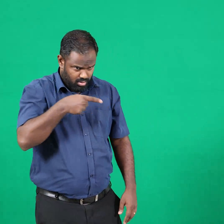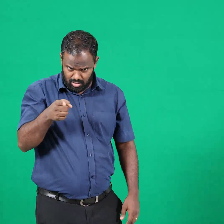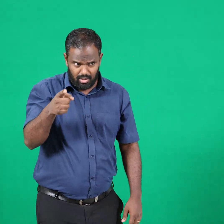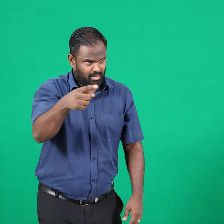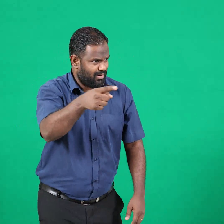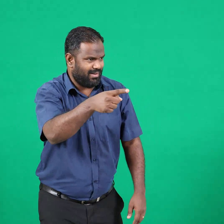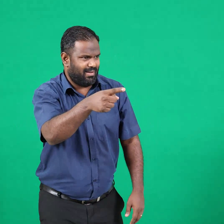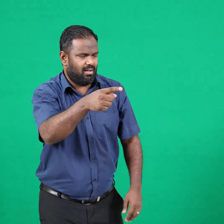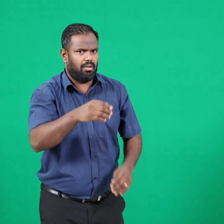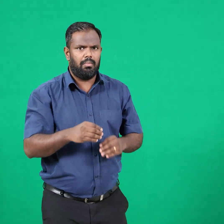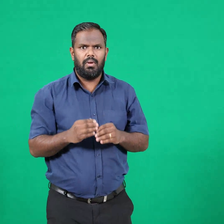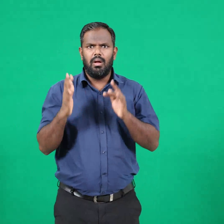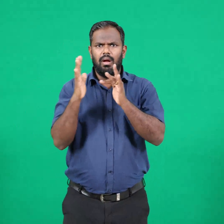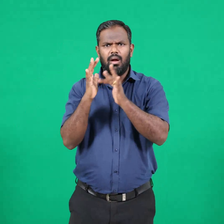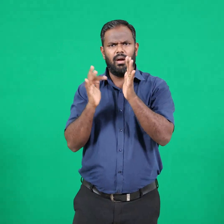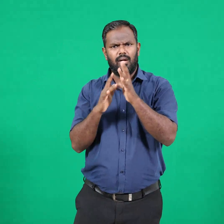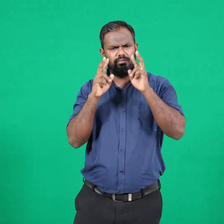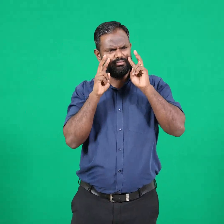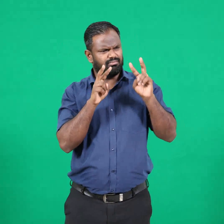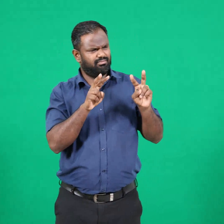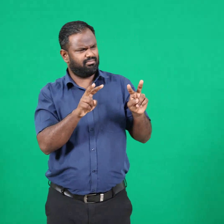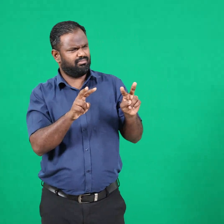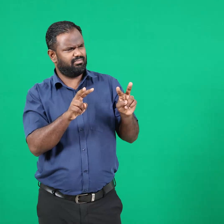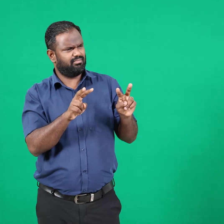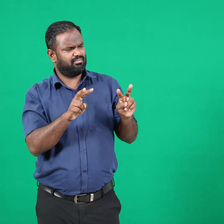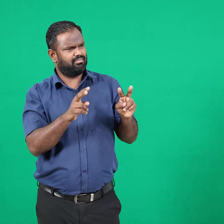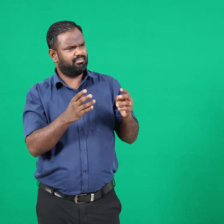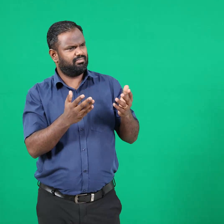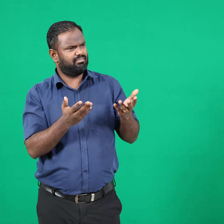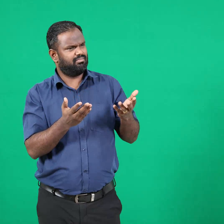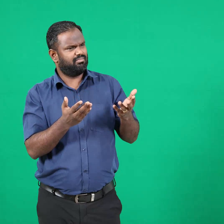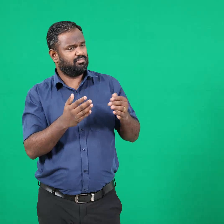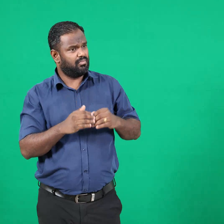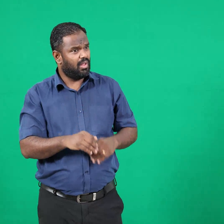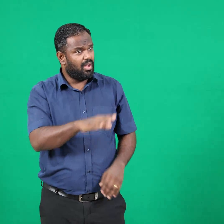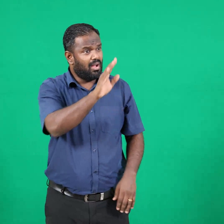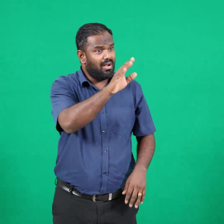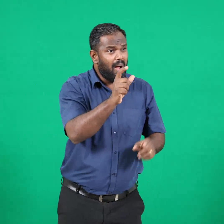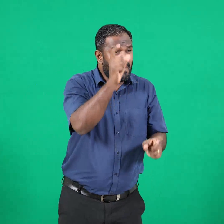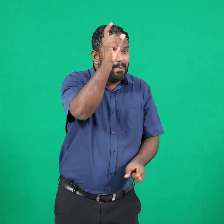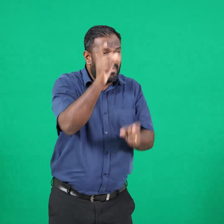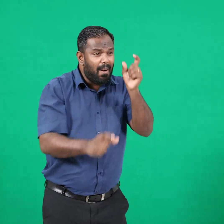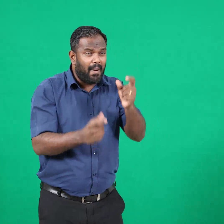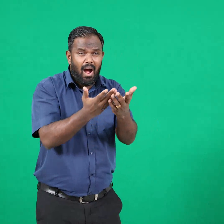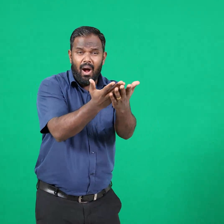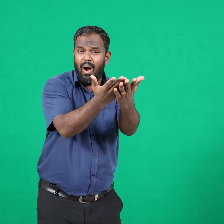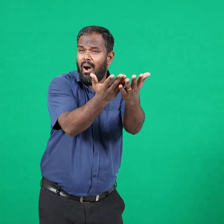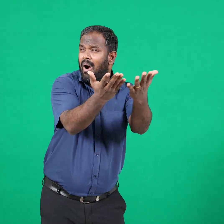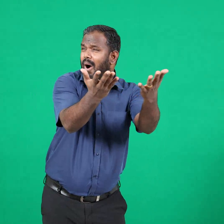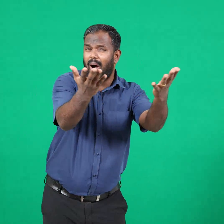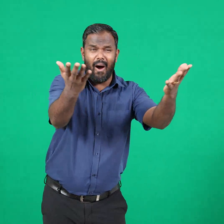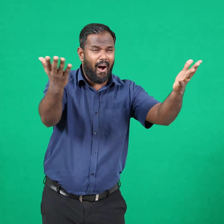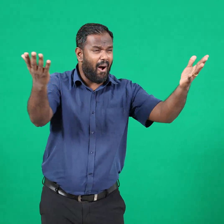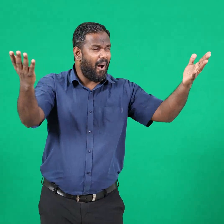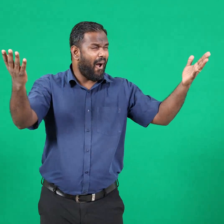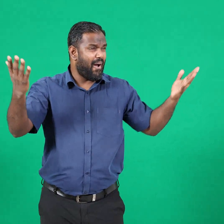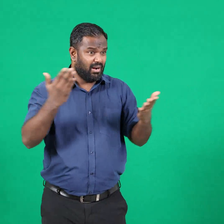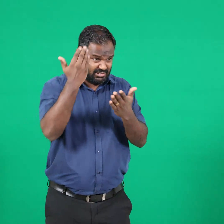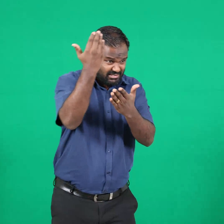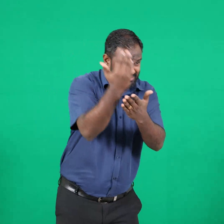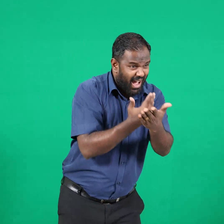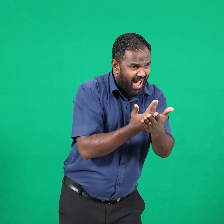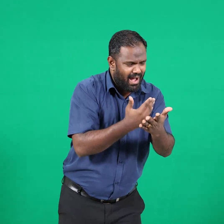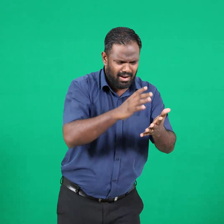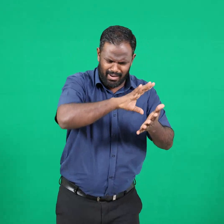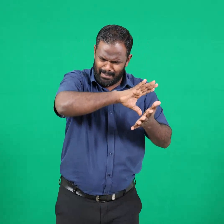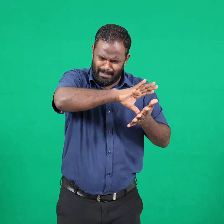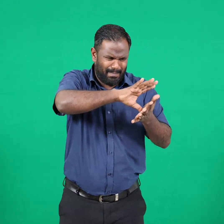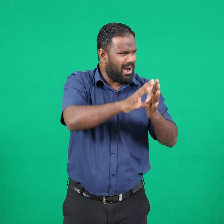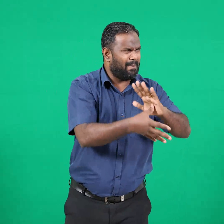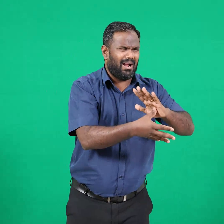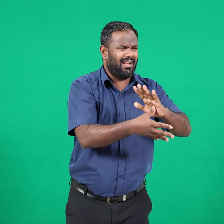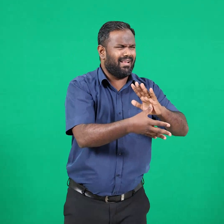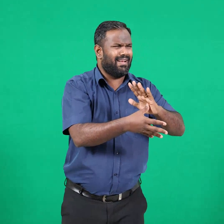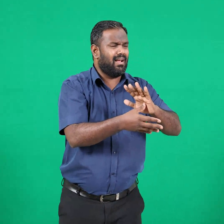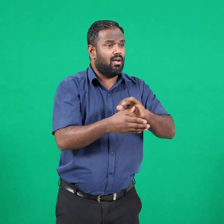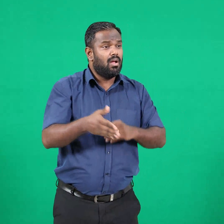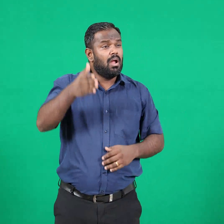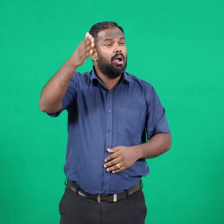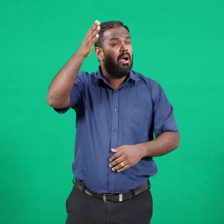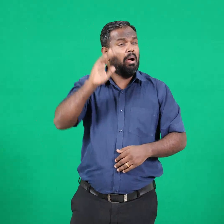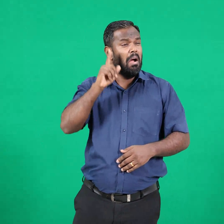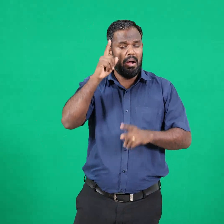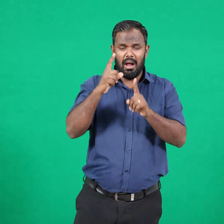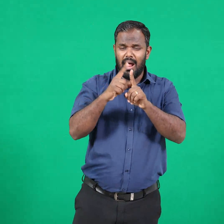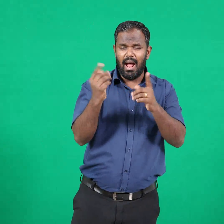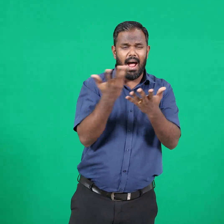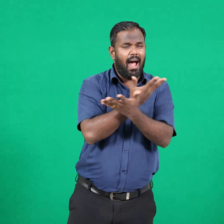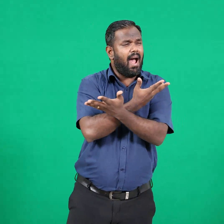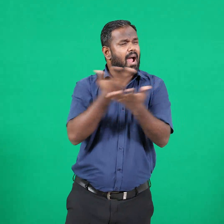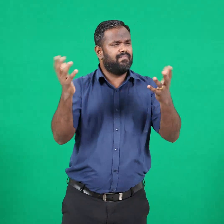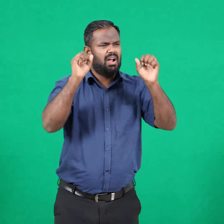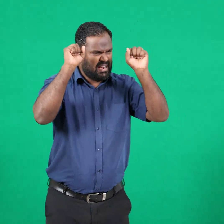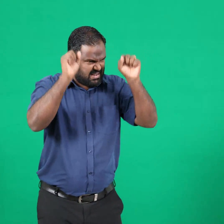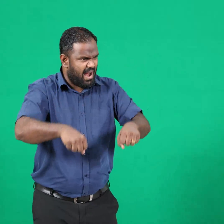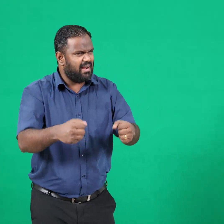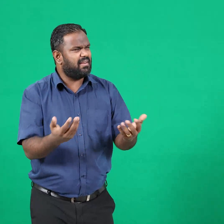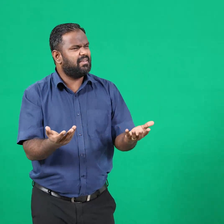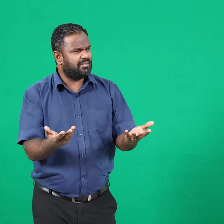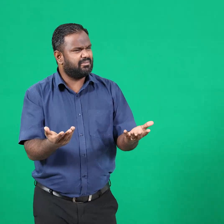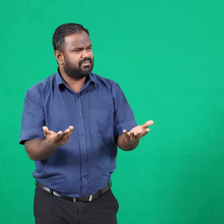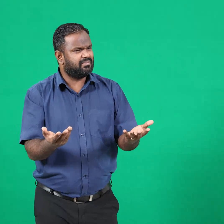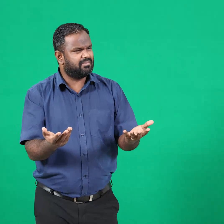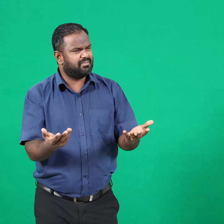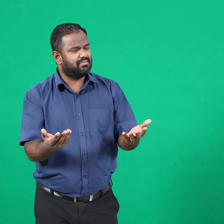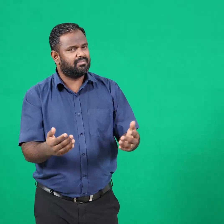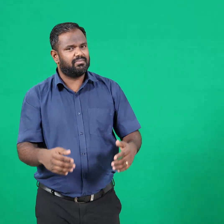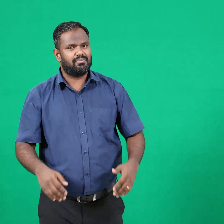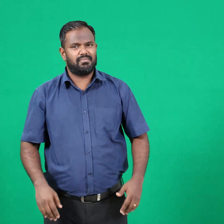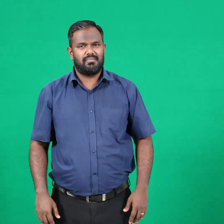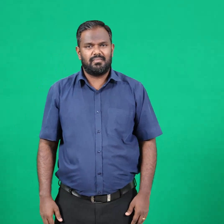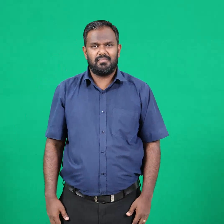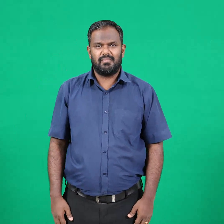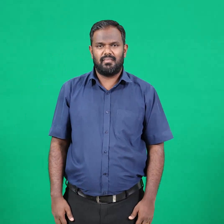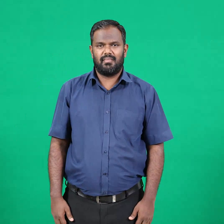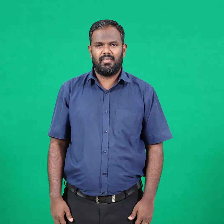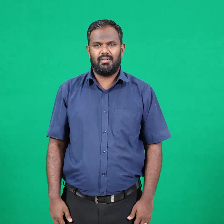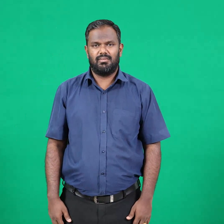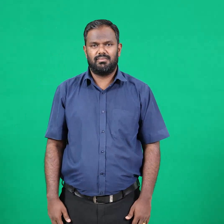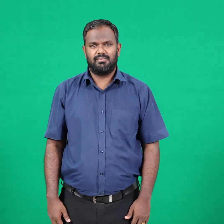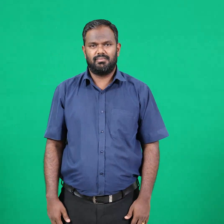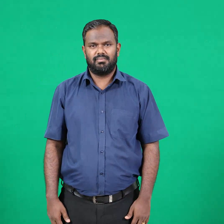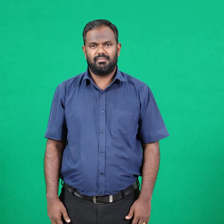Jesus looked at them and said, "With man this is impossible, but with God all things are possible."